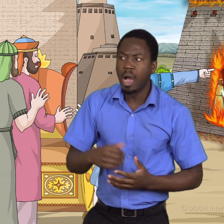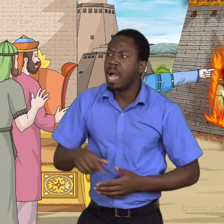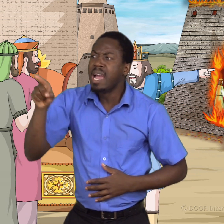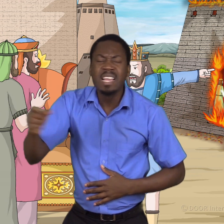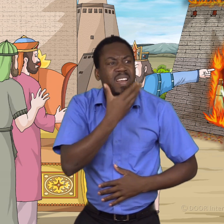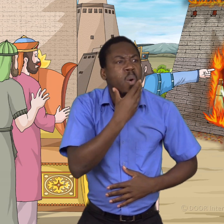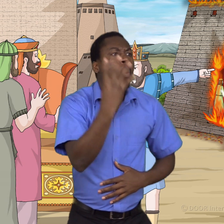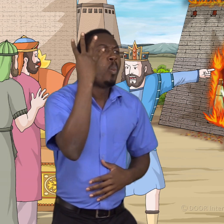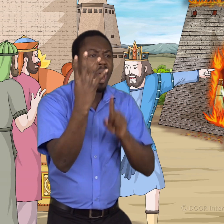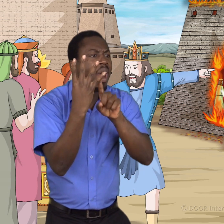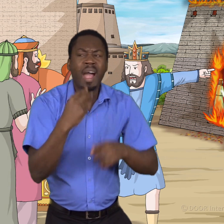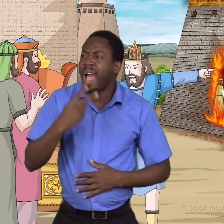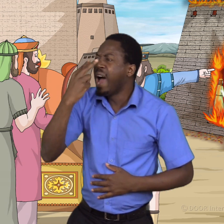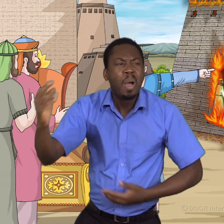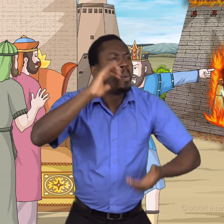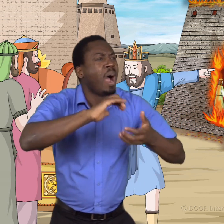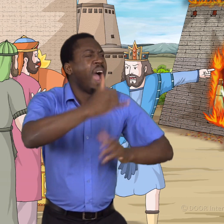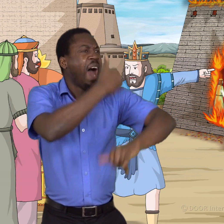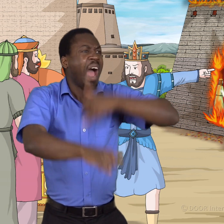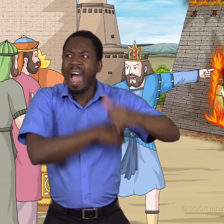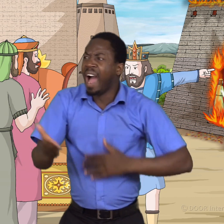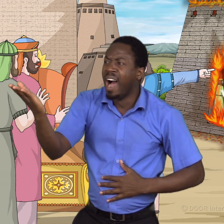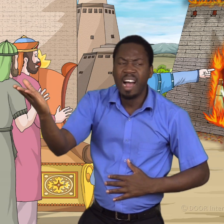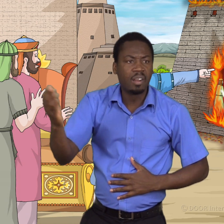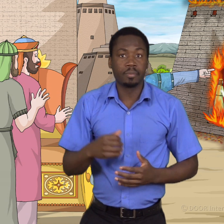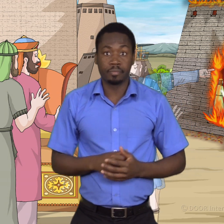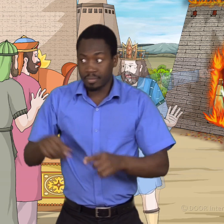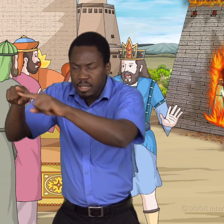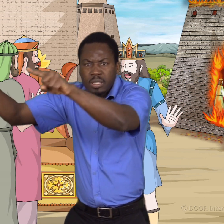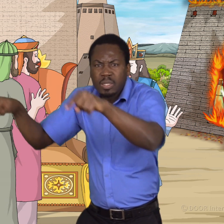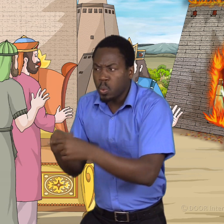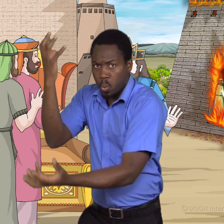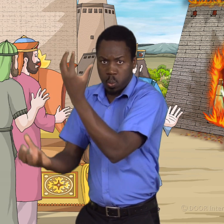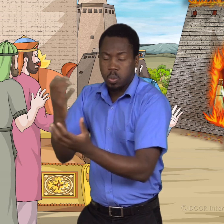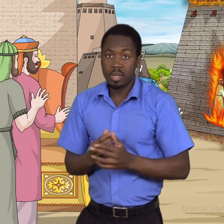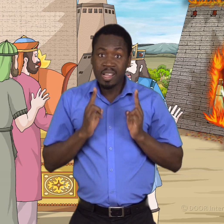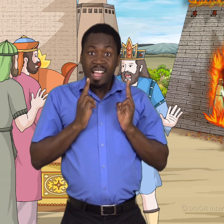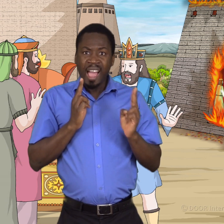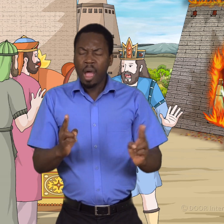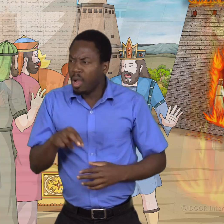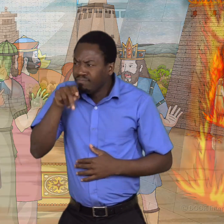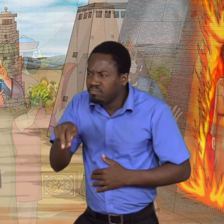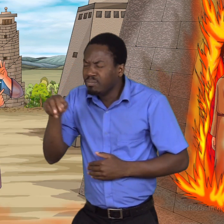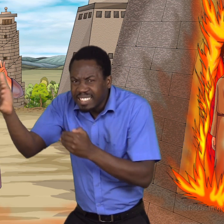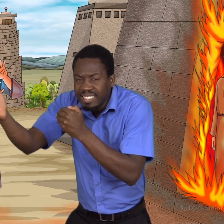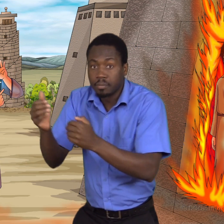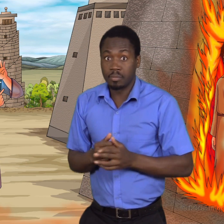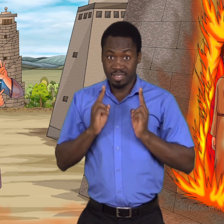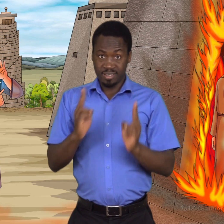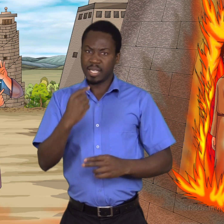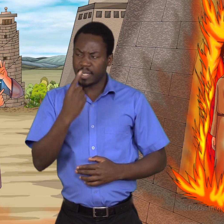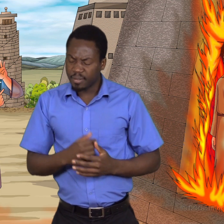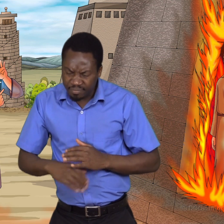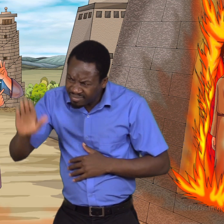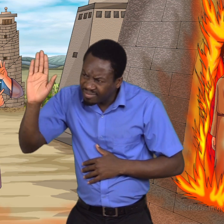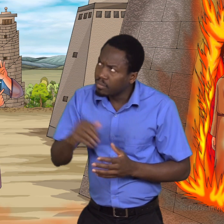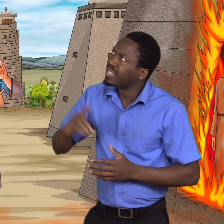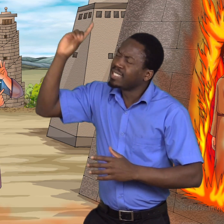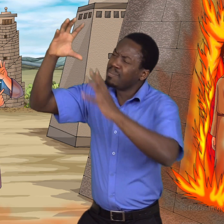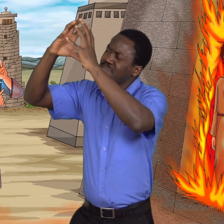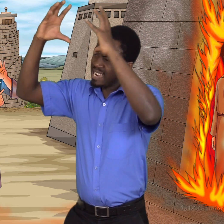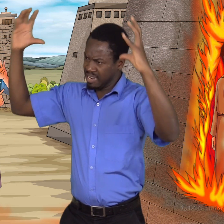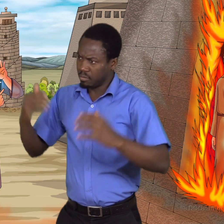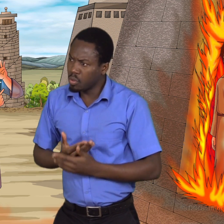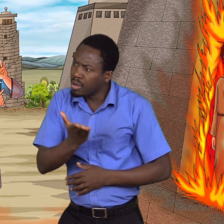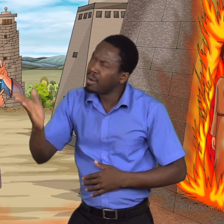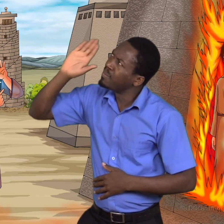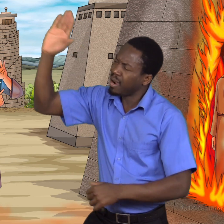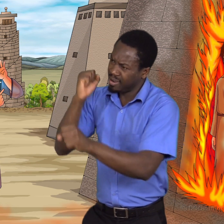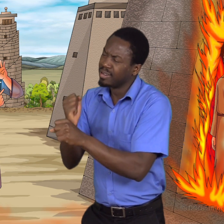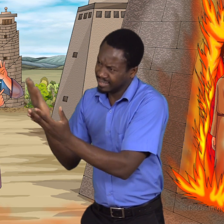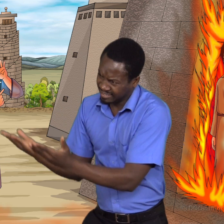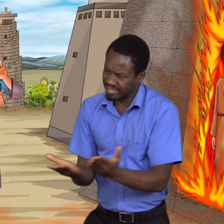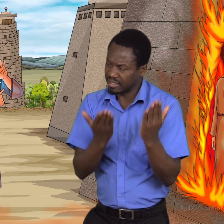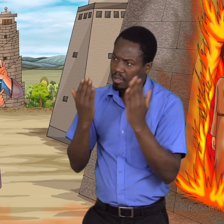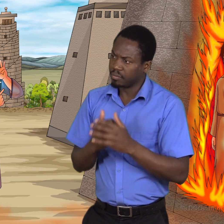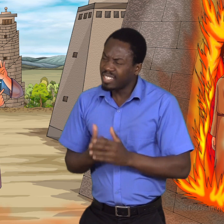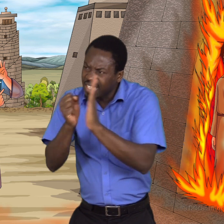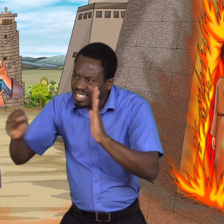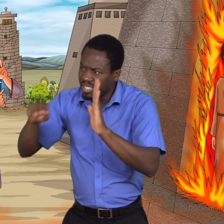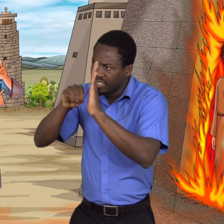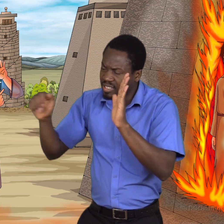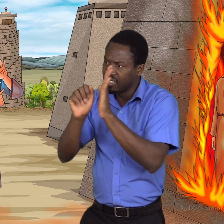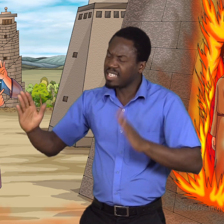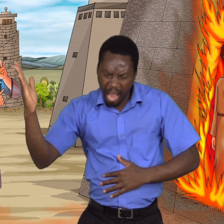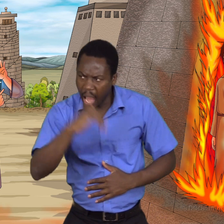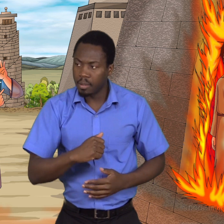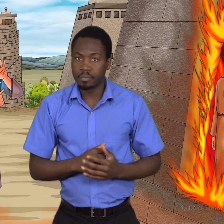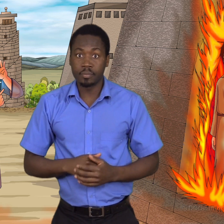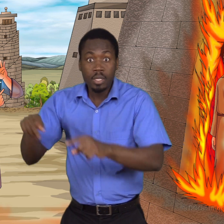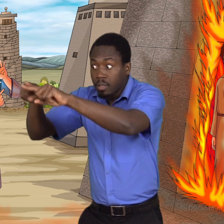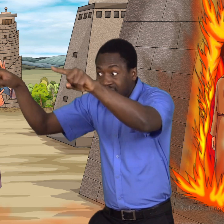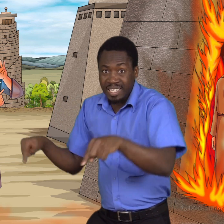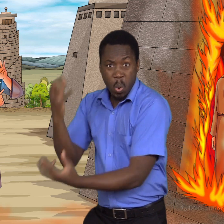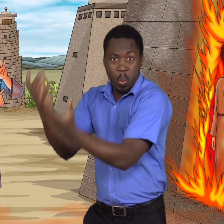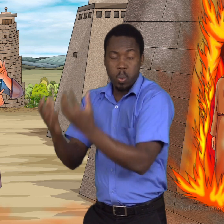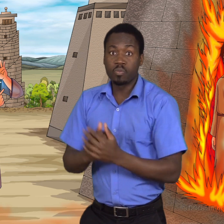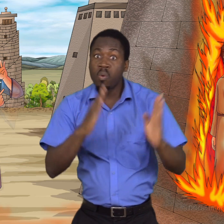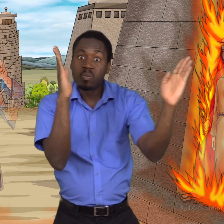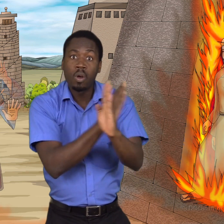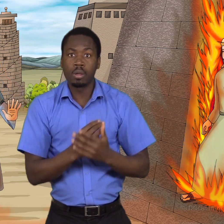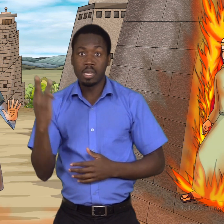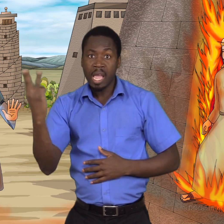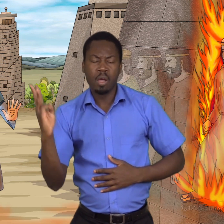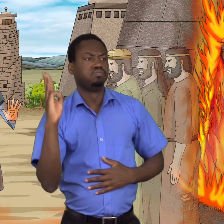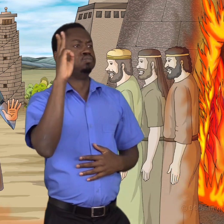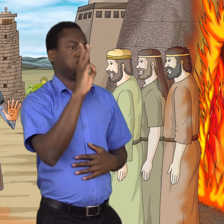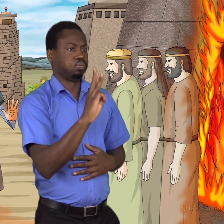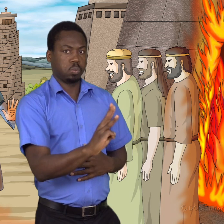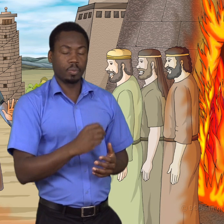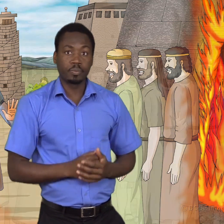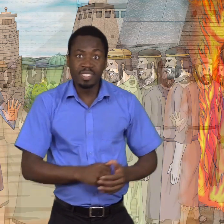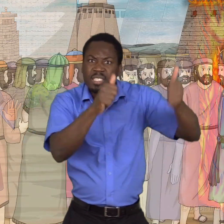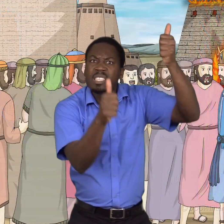Then Nebuchadnezzar approached the door of the blazing fiery furnace and called out, “Shadrach, Meshach, and Abednego, servants of the Most High God, come out!”